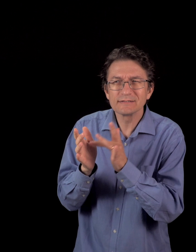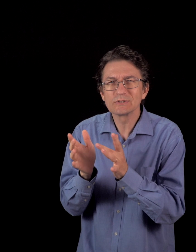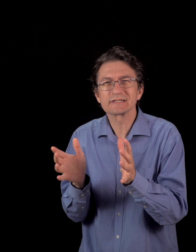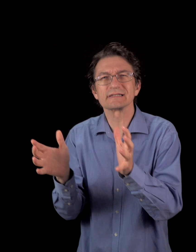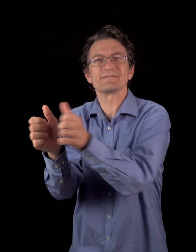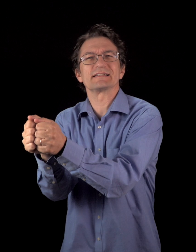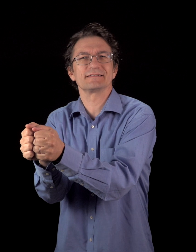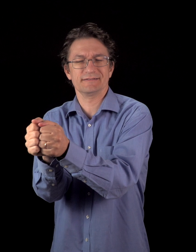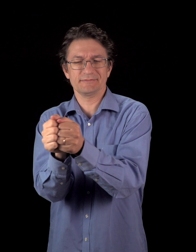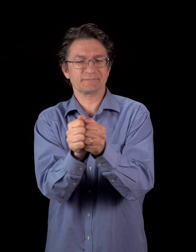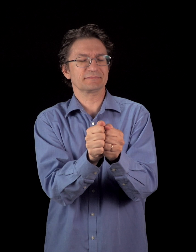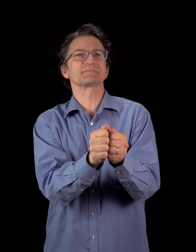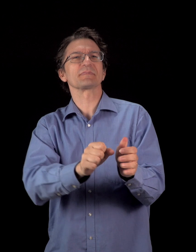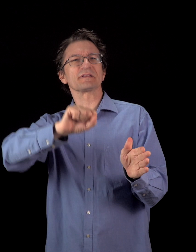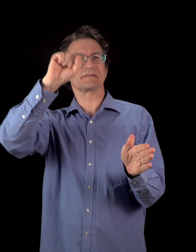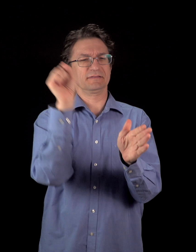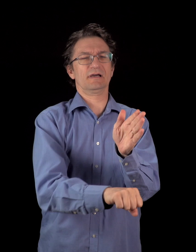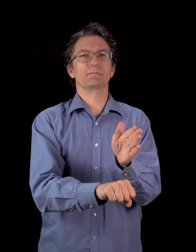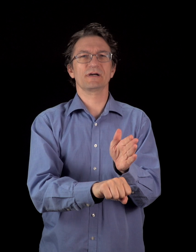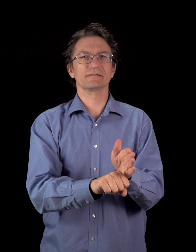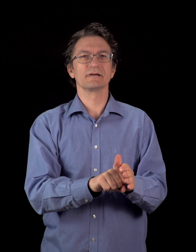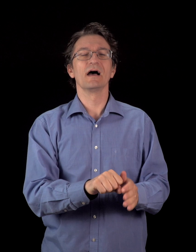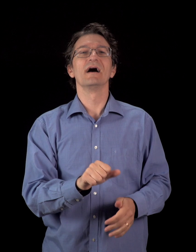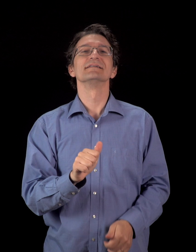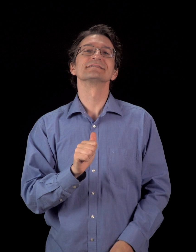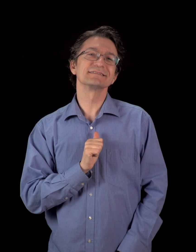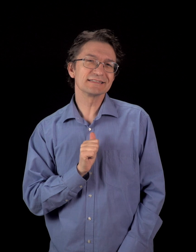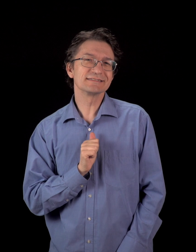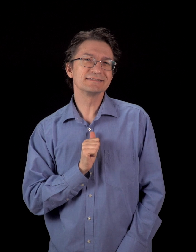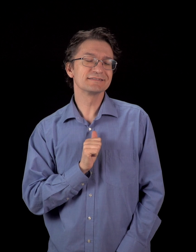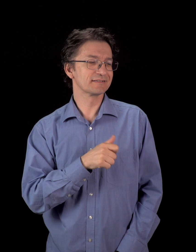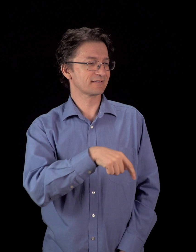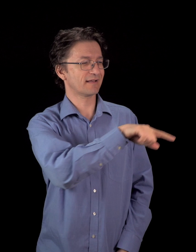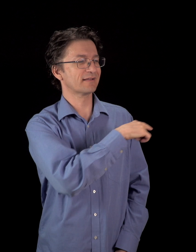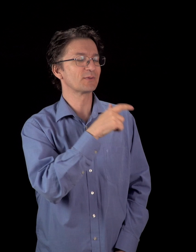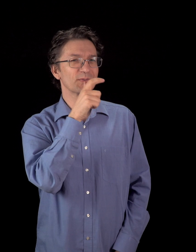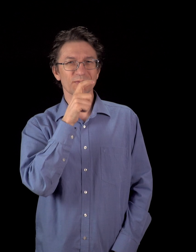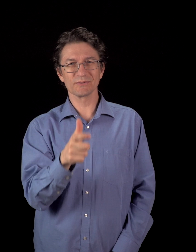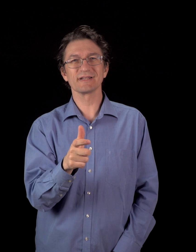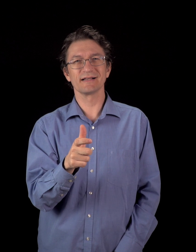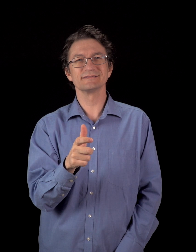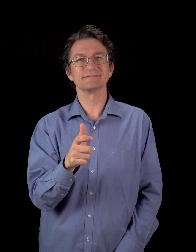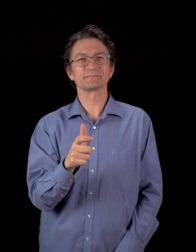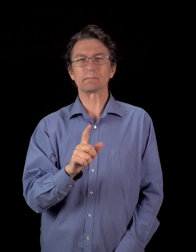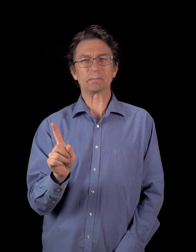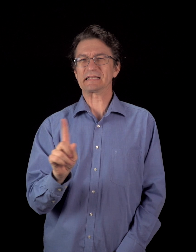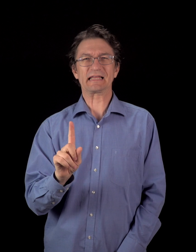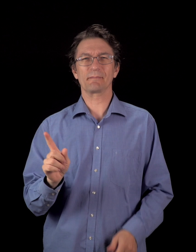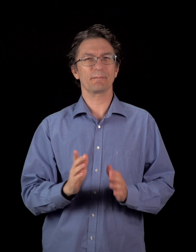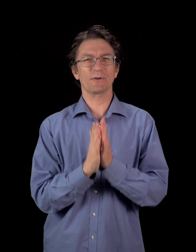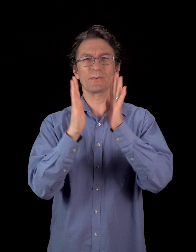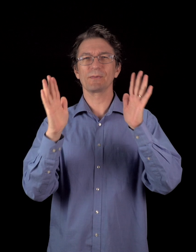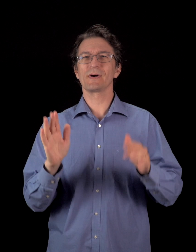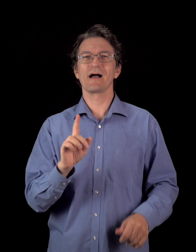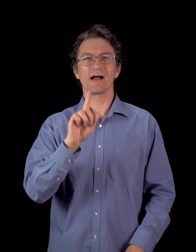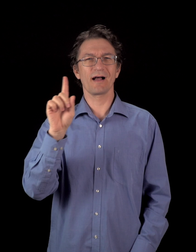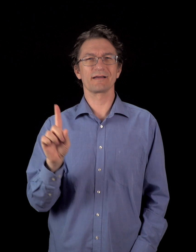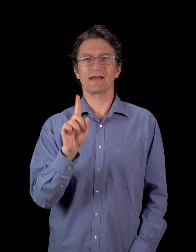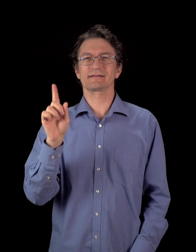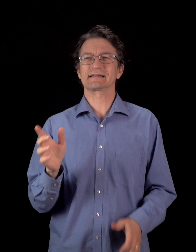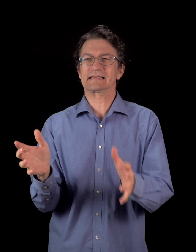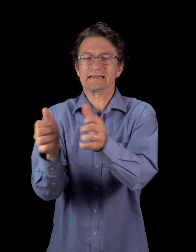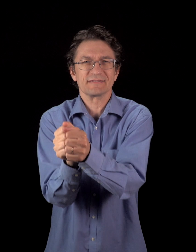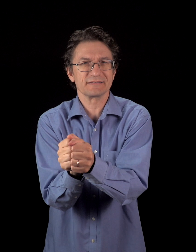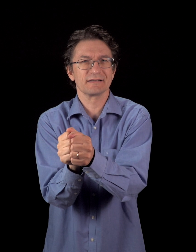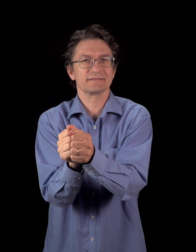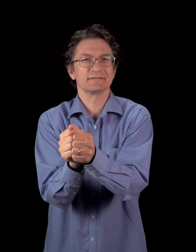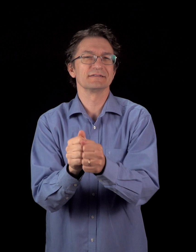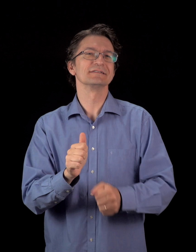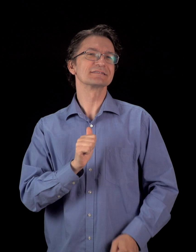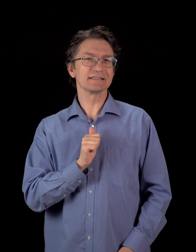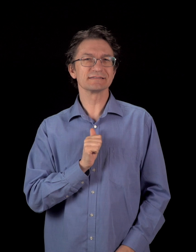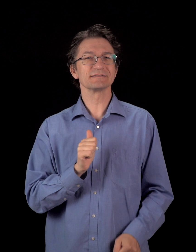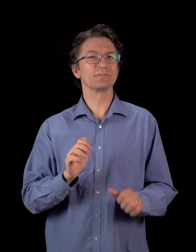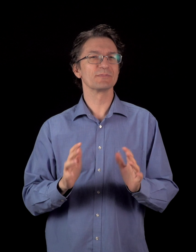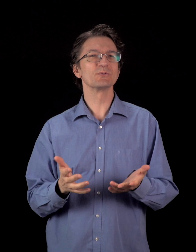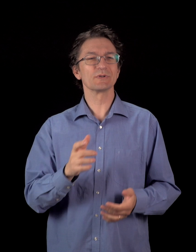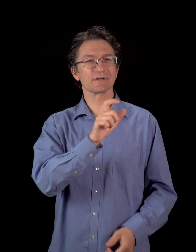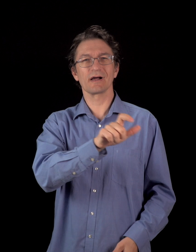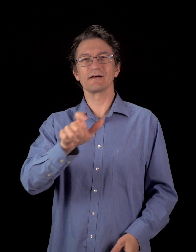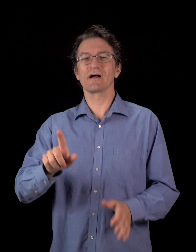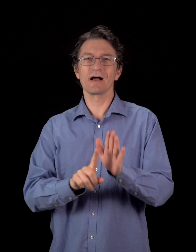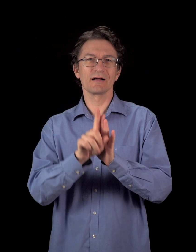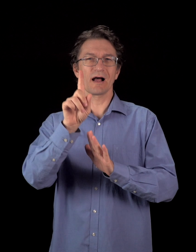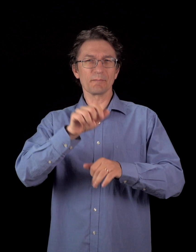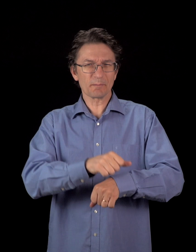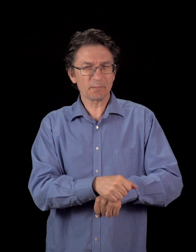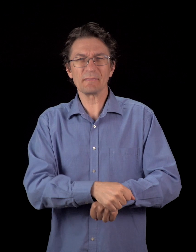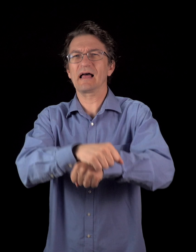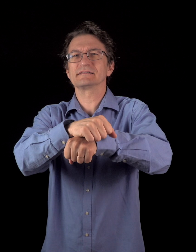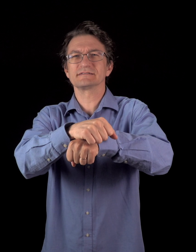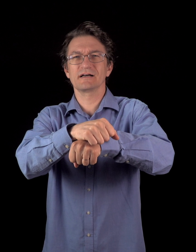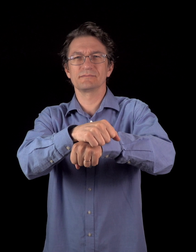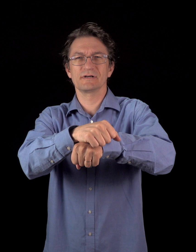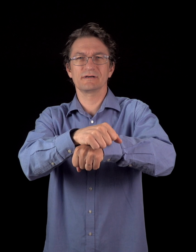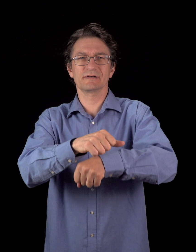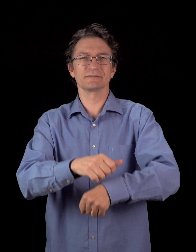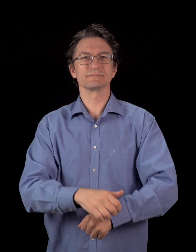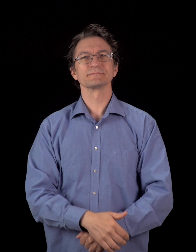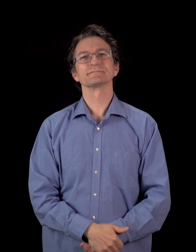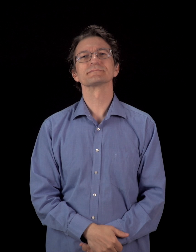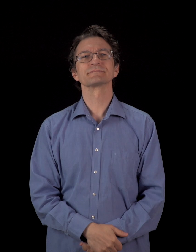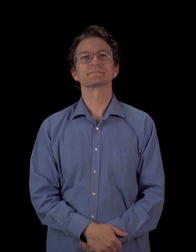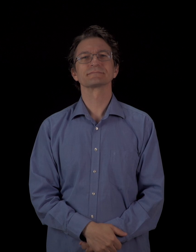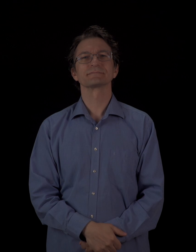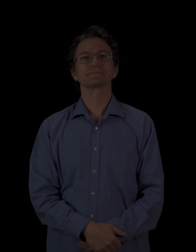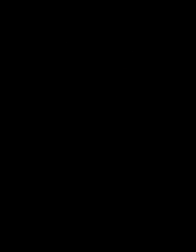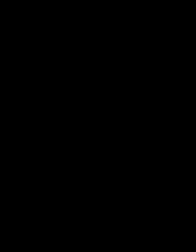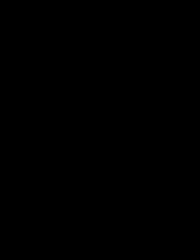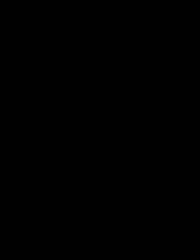“But not during the feast,” they said, “or there may be a riot among the people.”